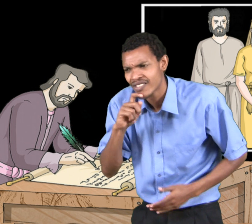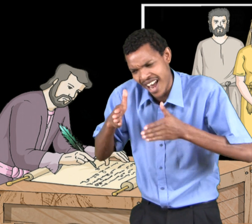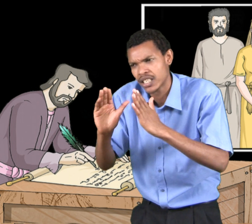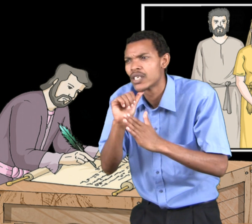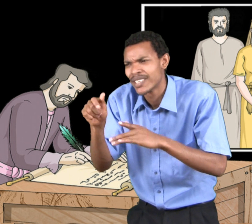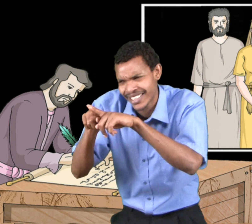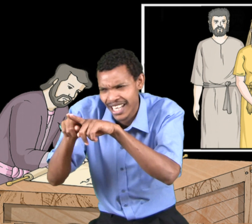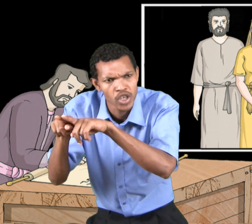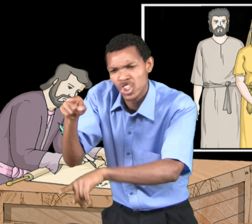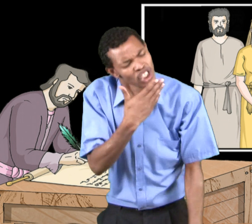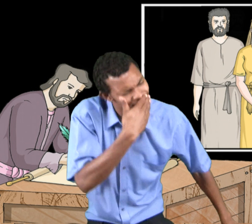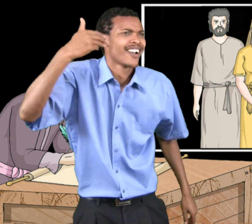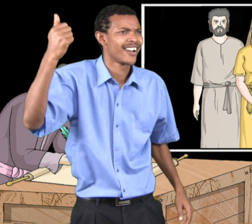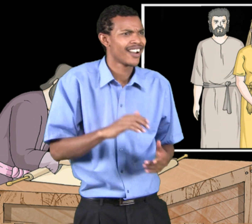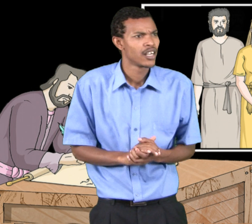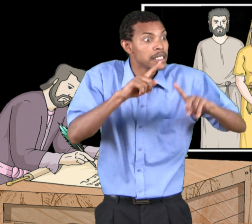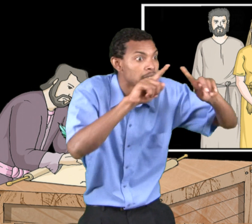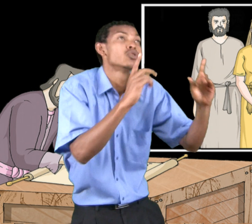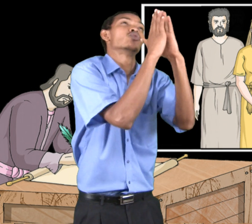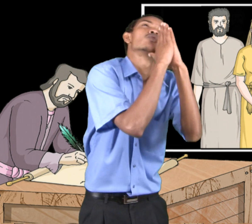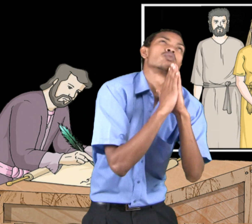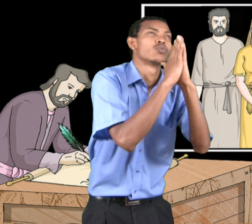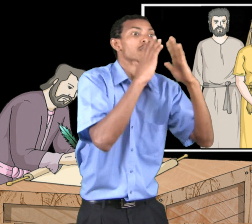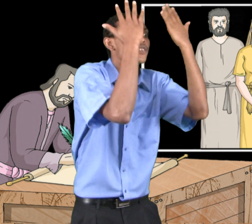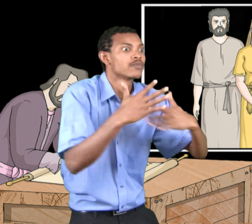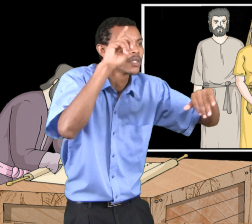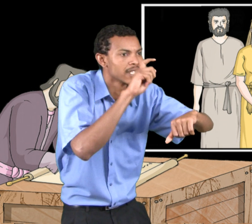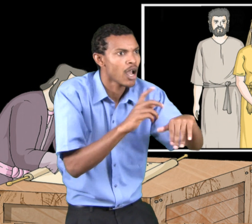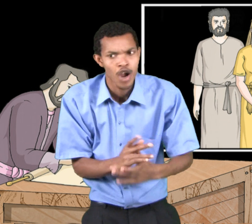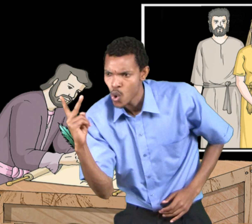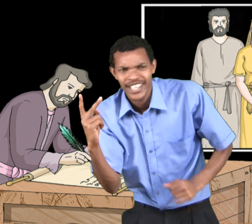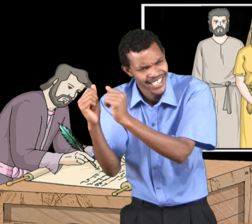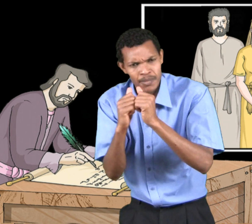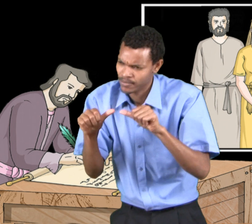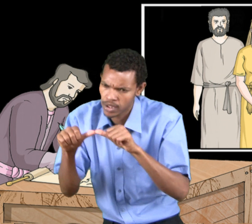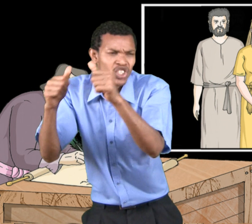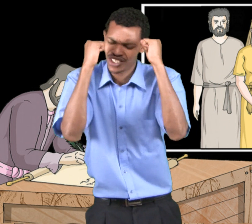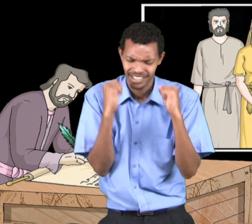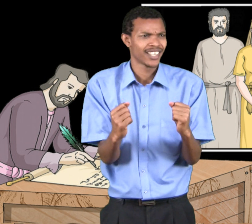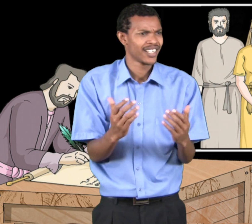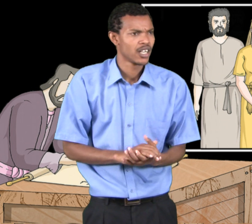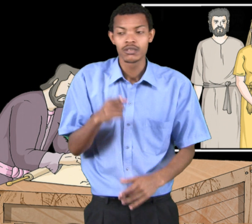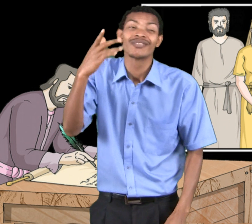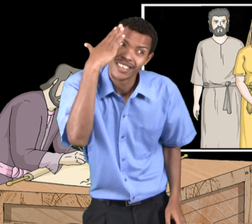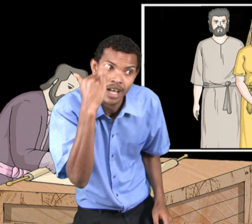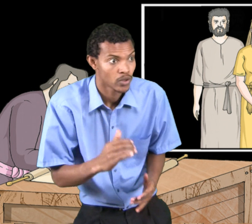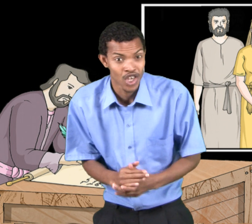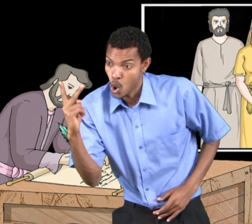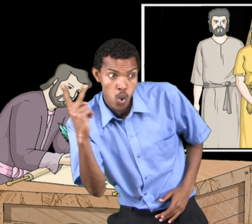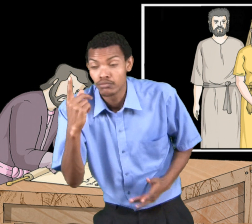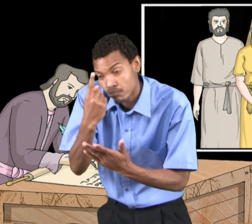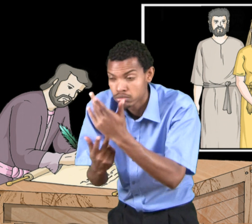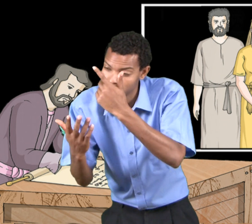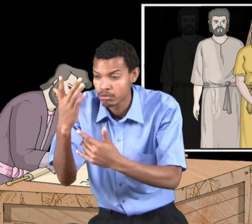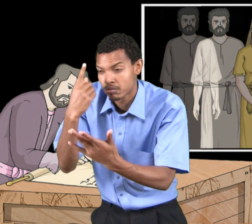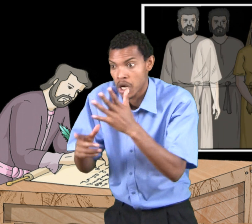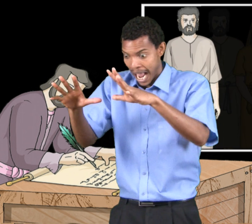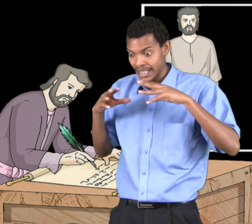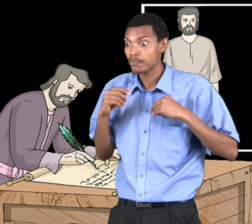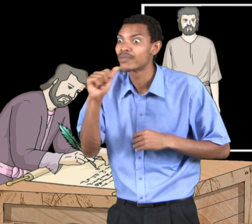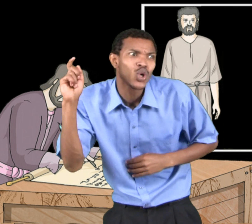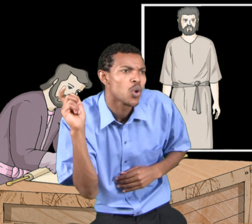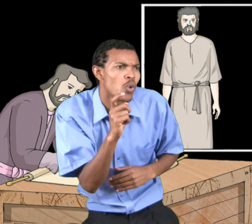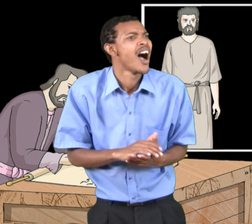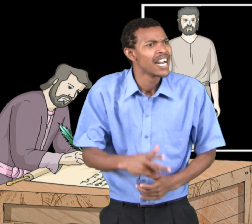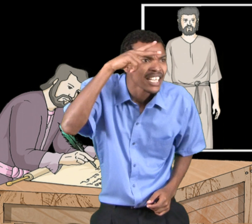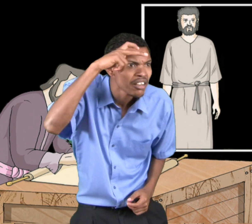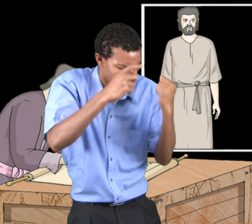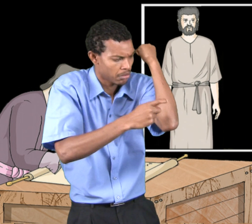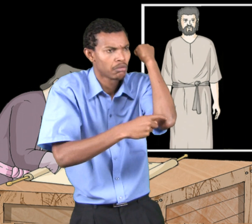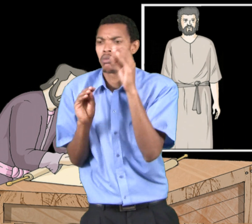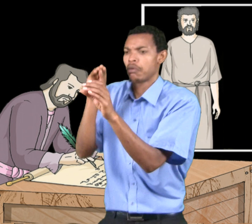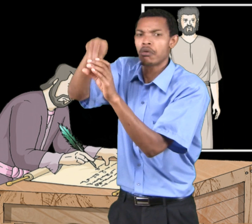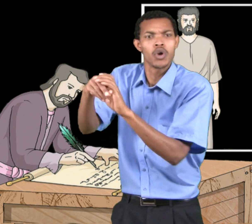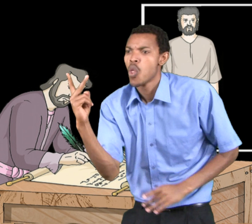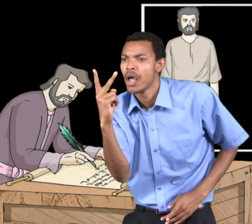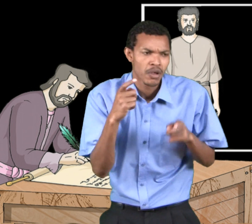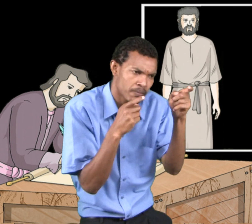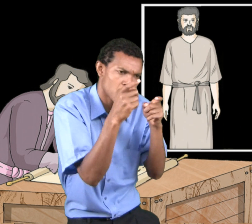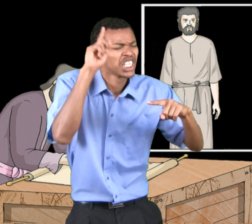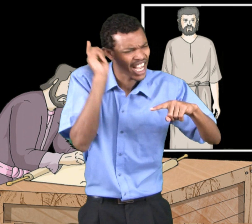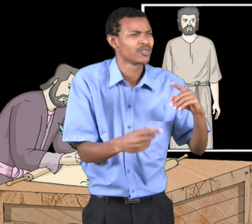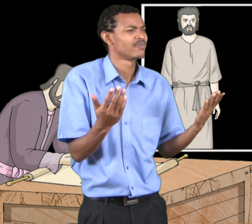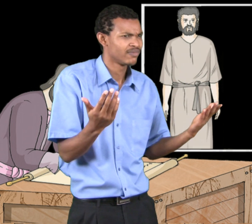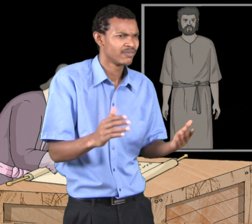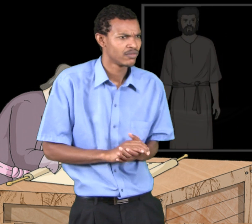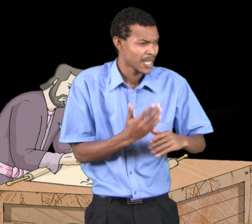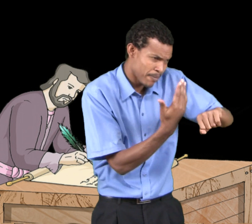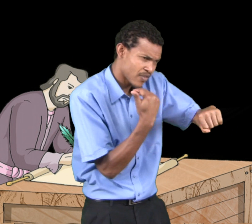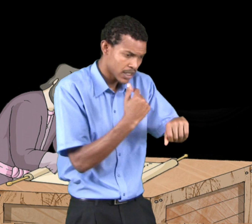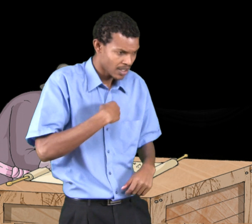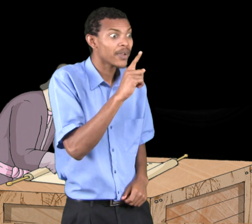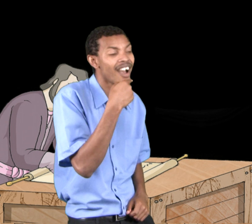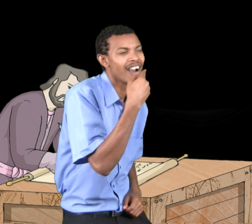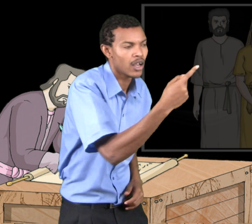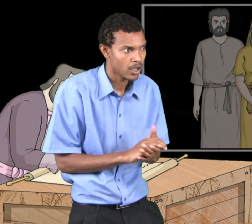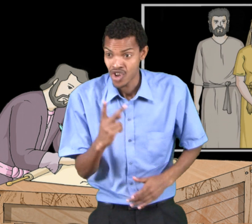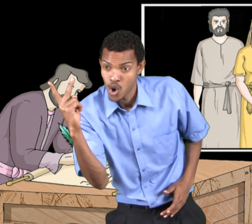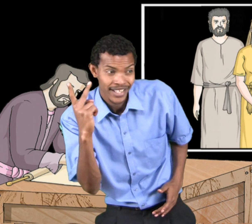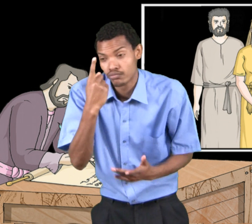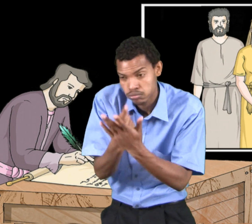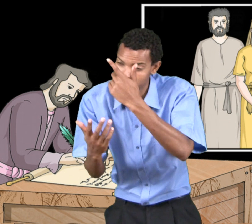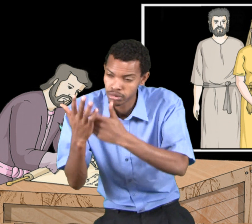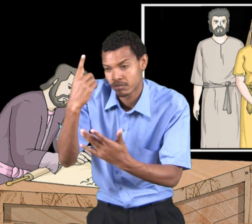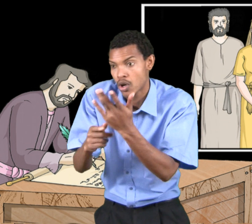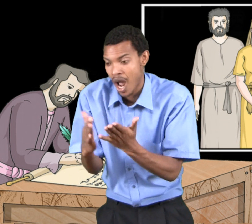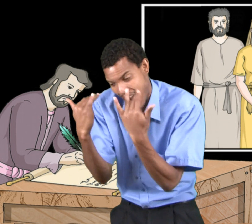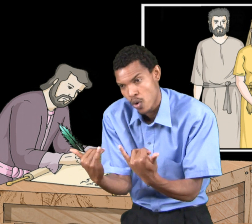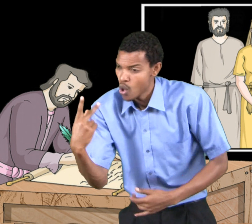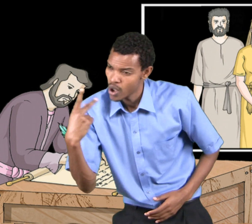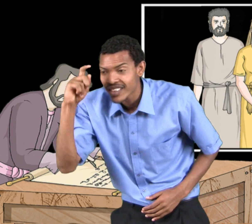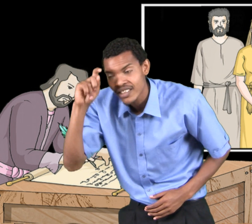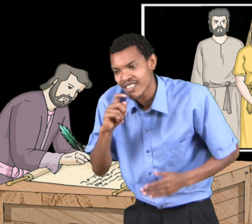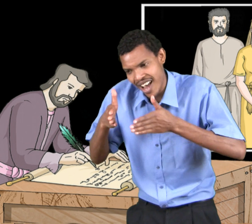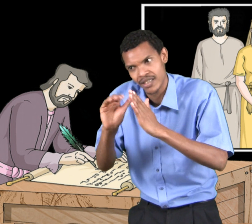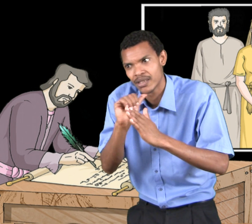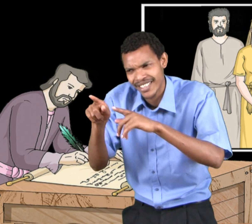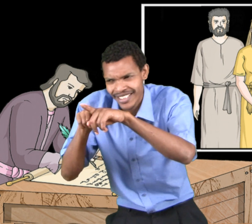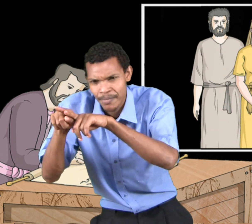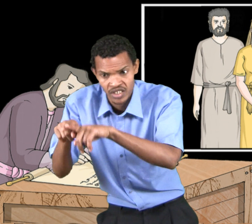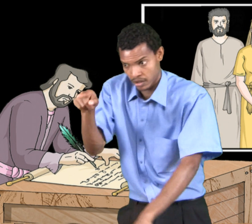Then come together again, so that Satan will not tempt you through your lack of self-control.